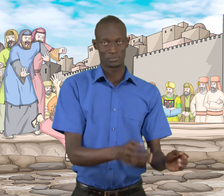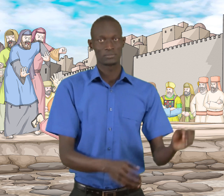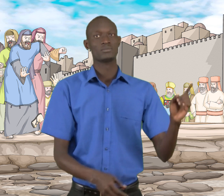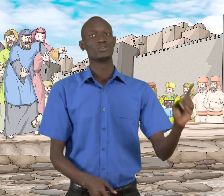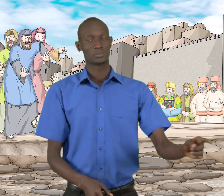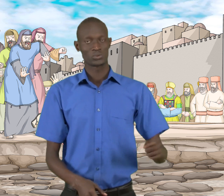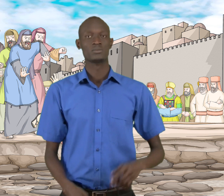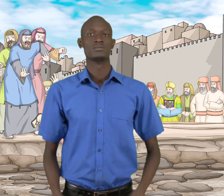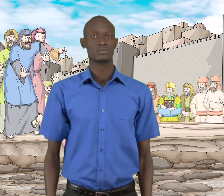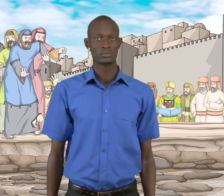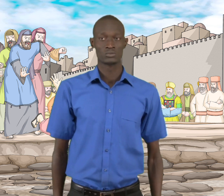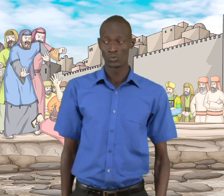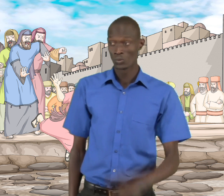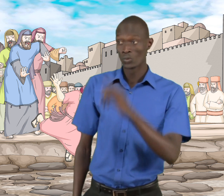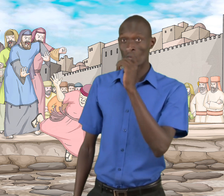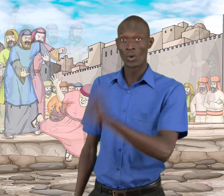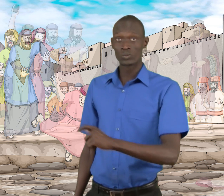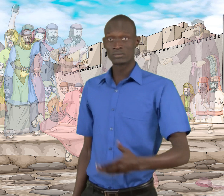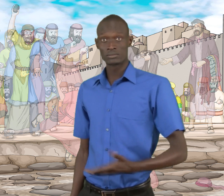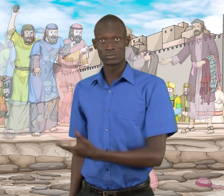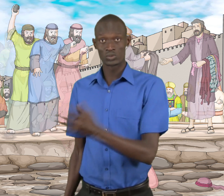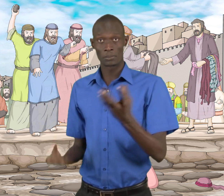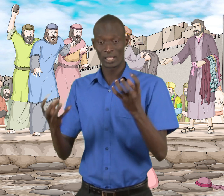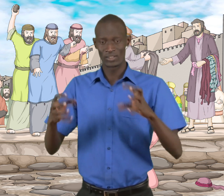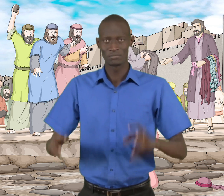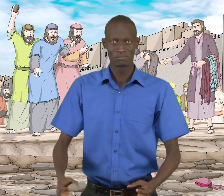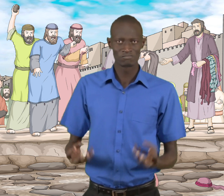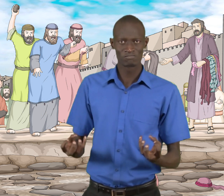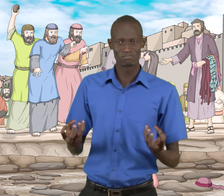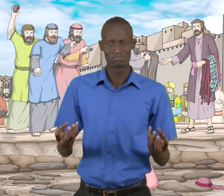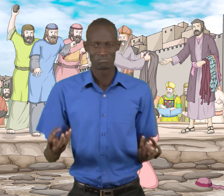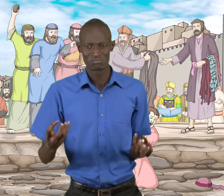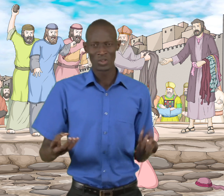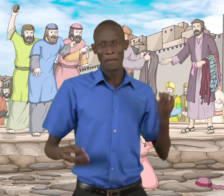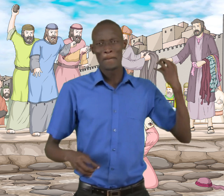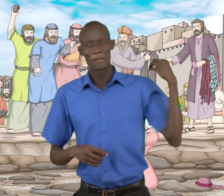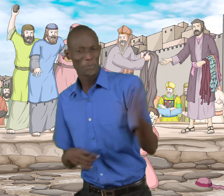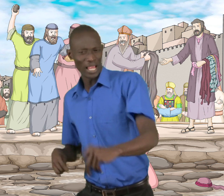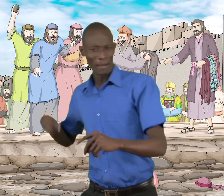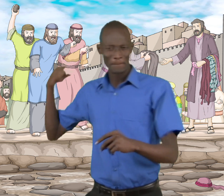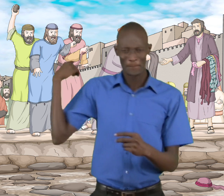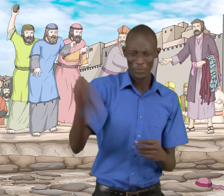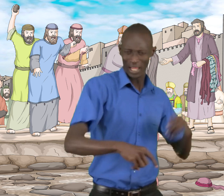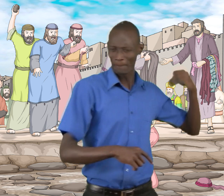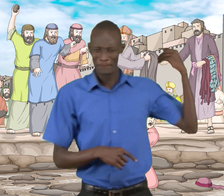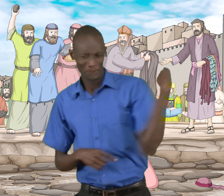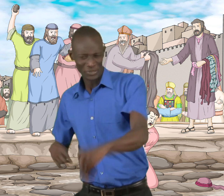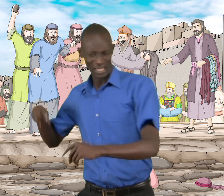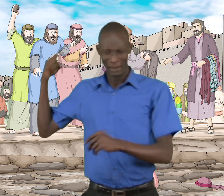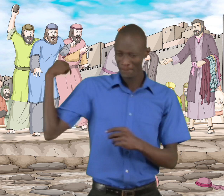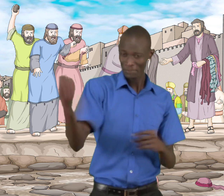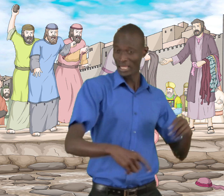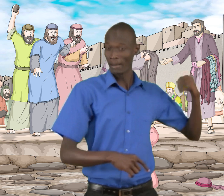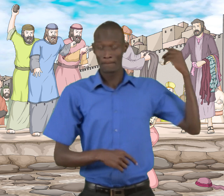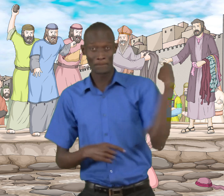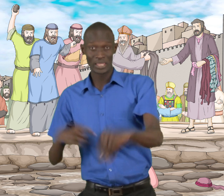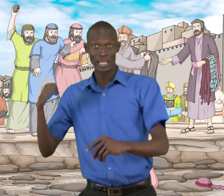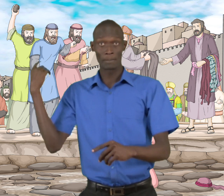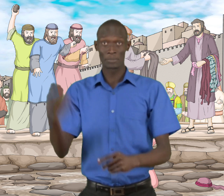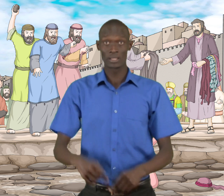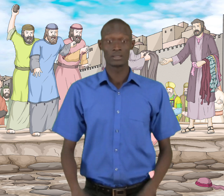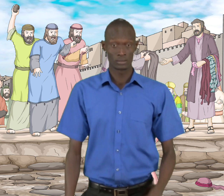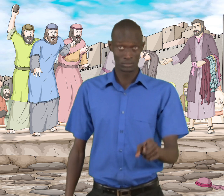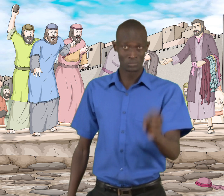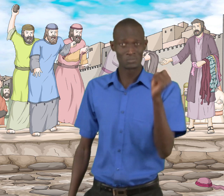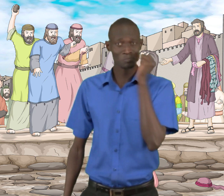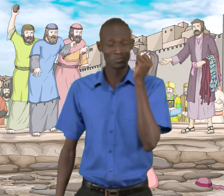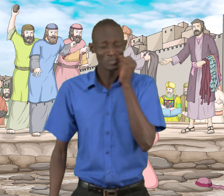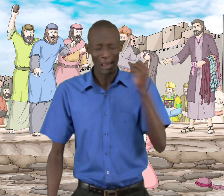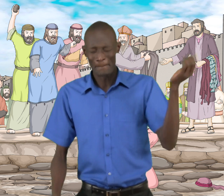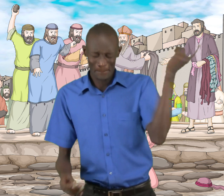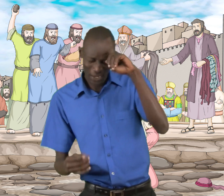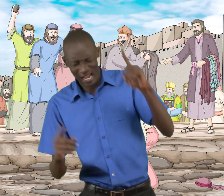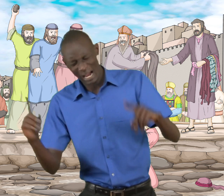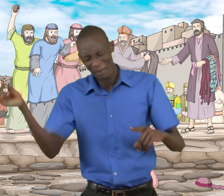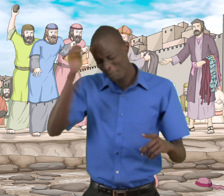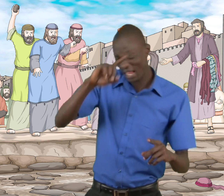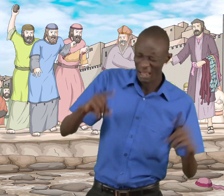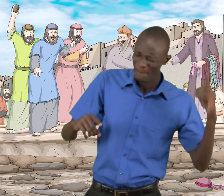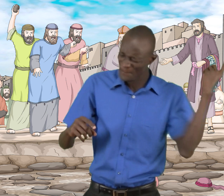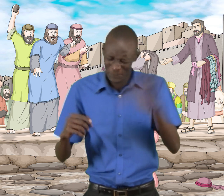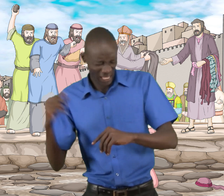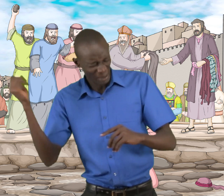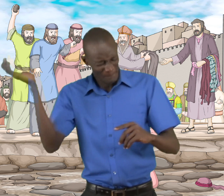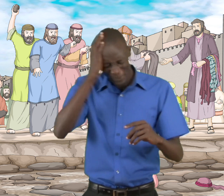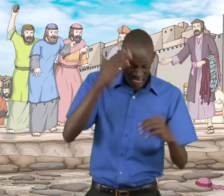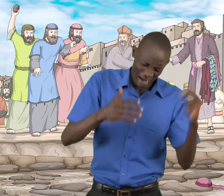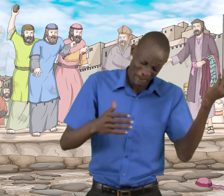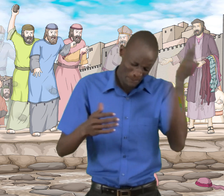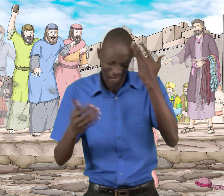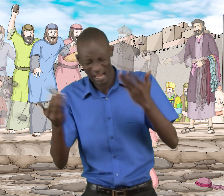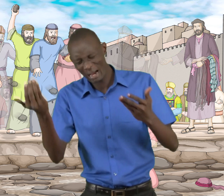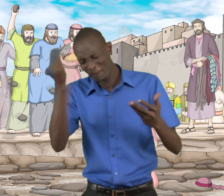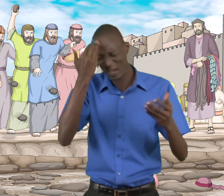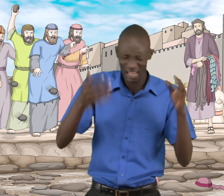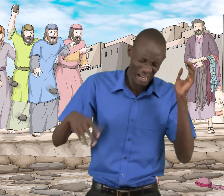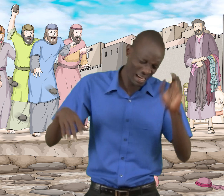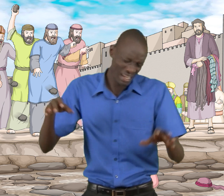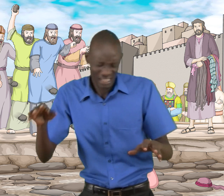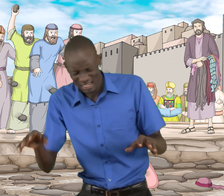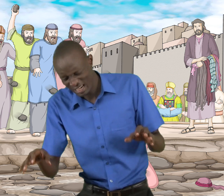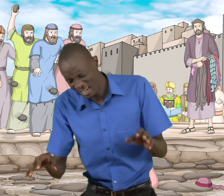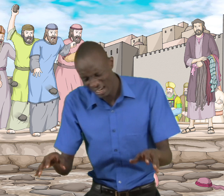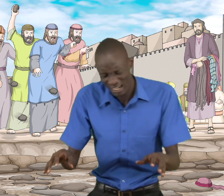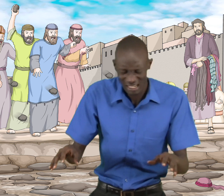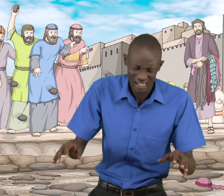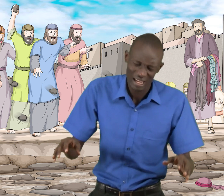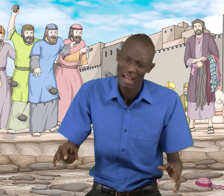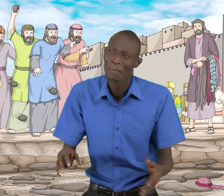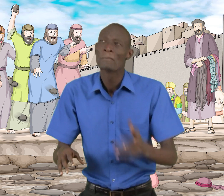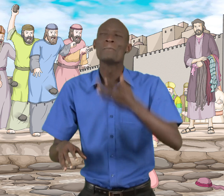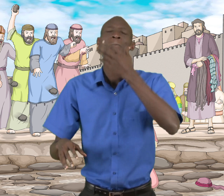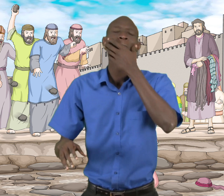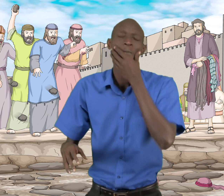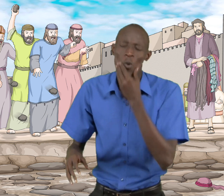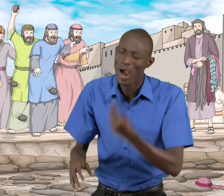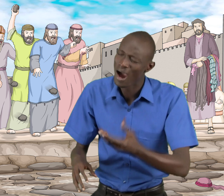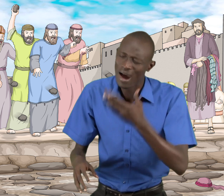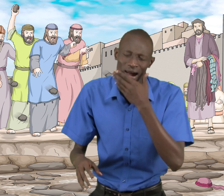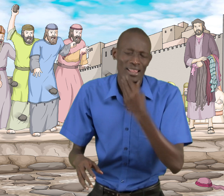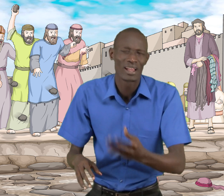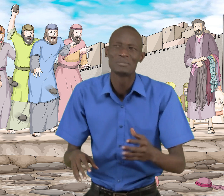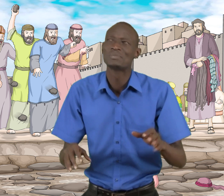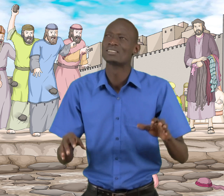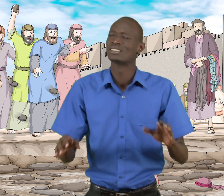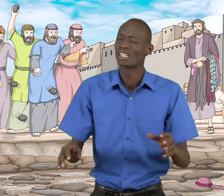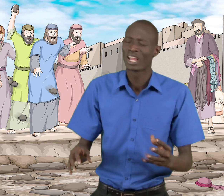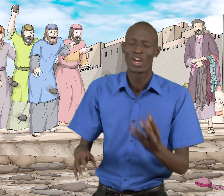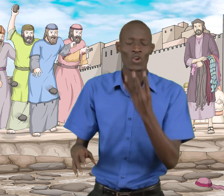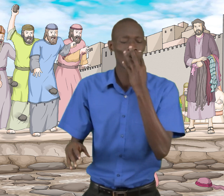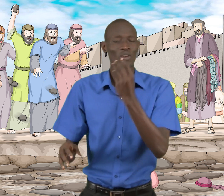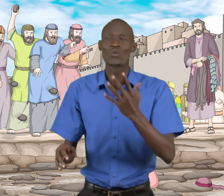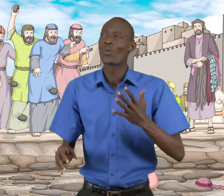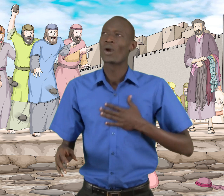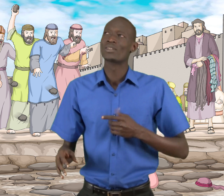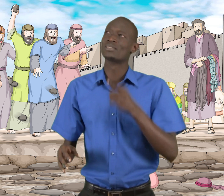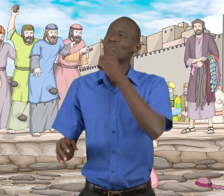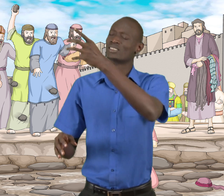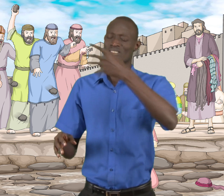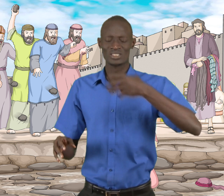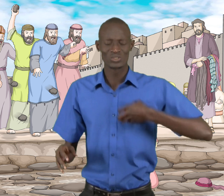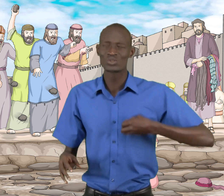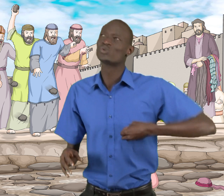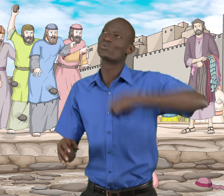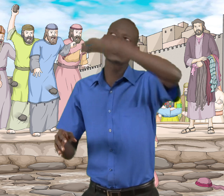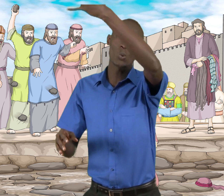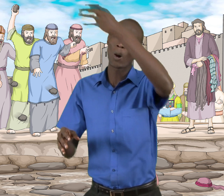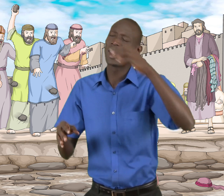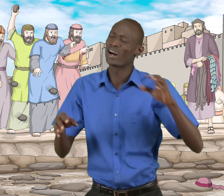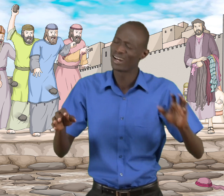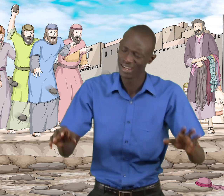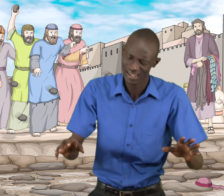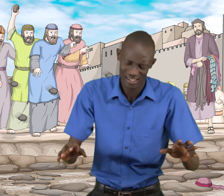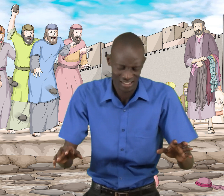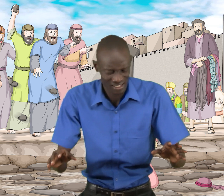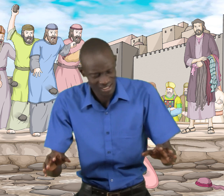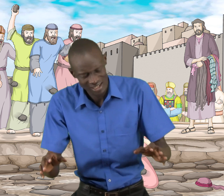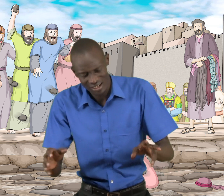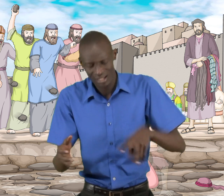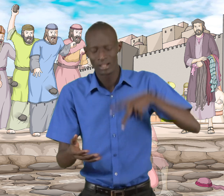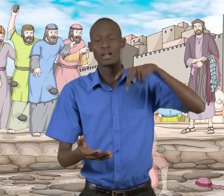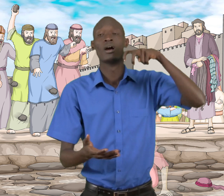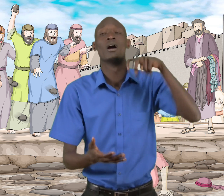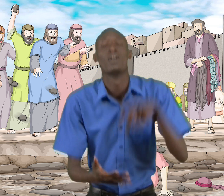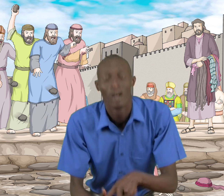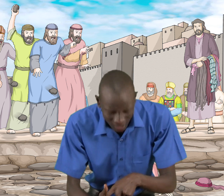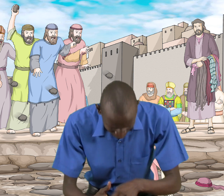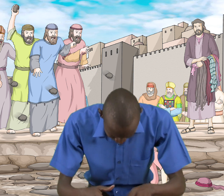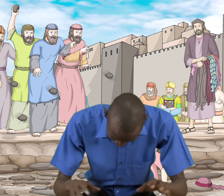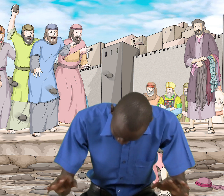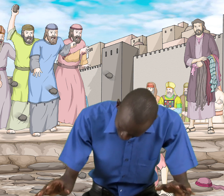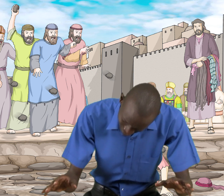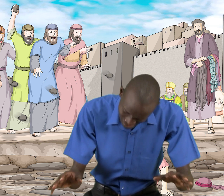While they were stoning him, Stephen appealed, “Lord Jesus, receive my spirit.”